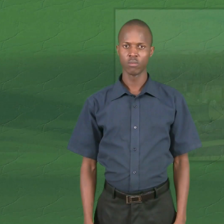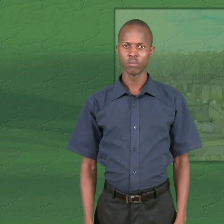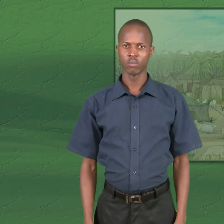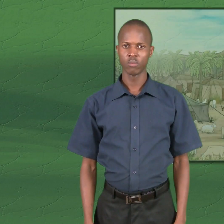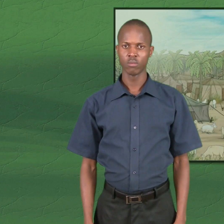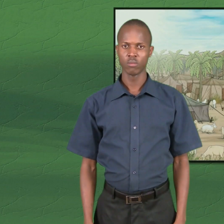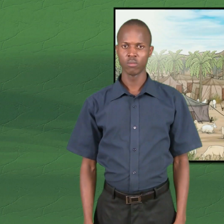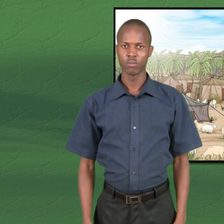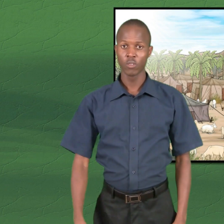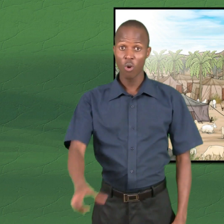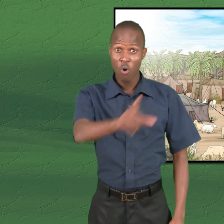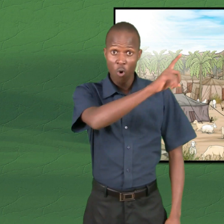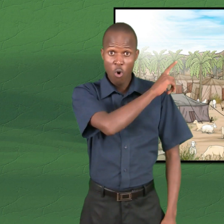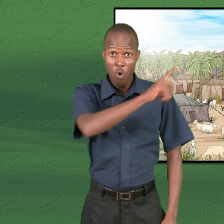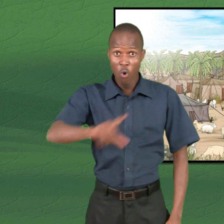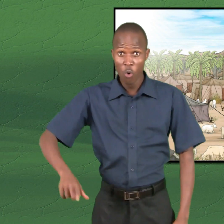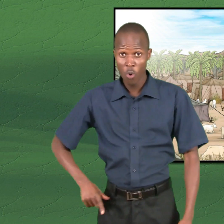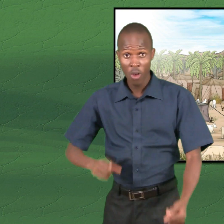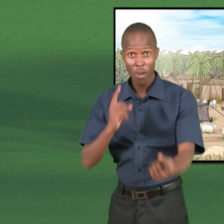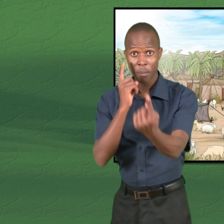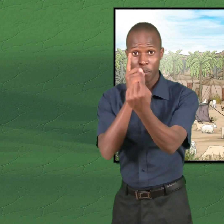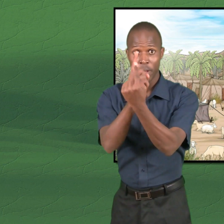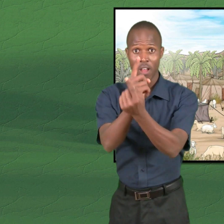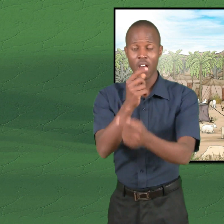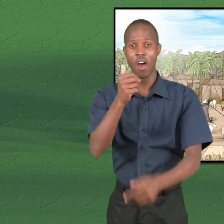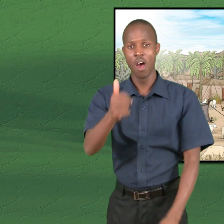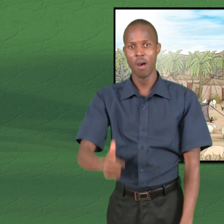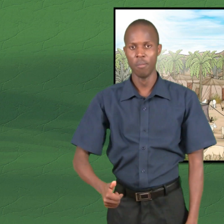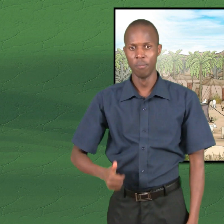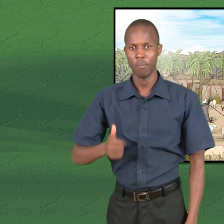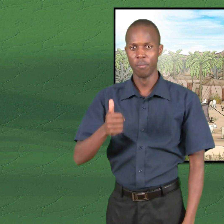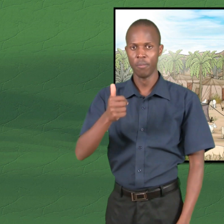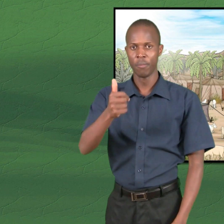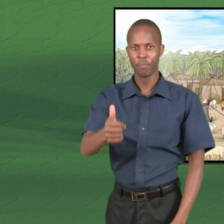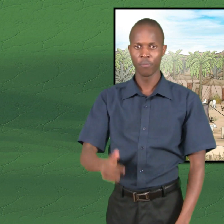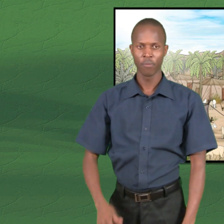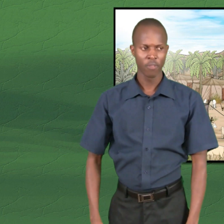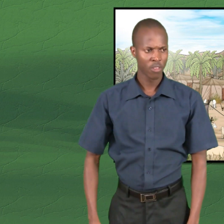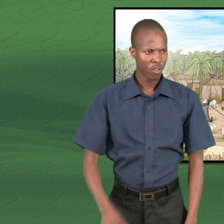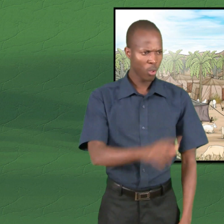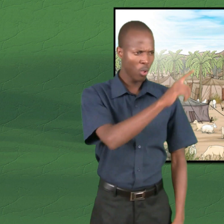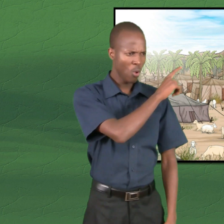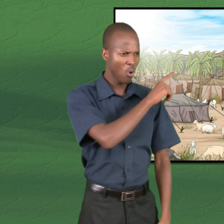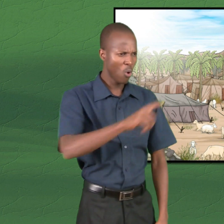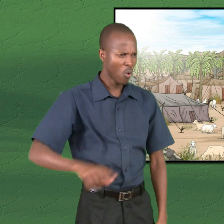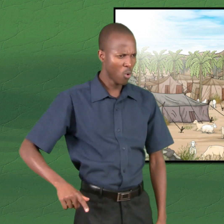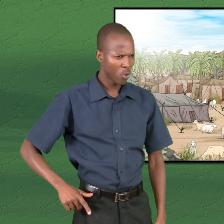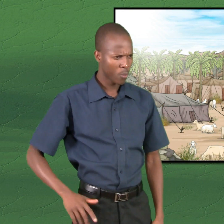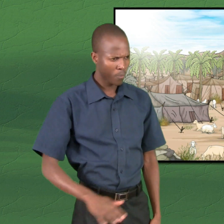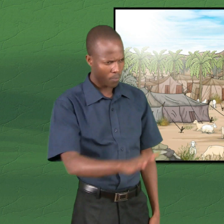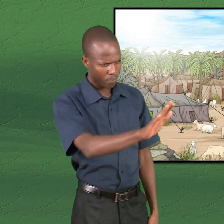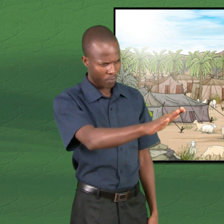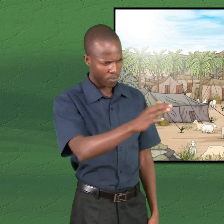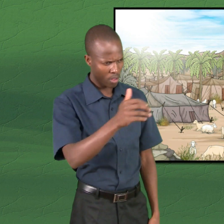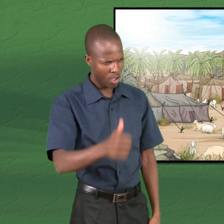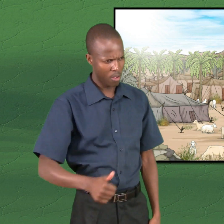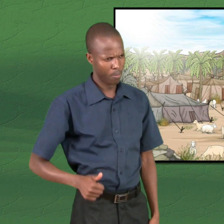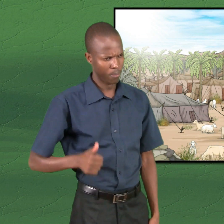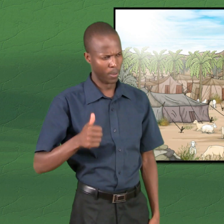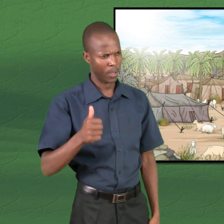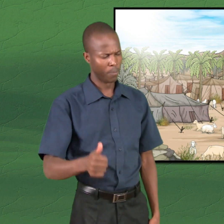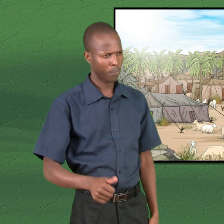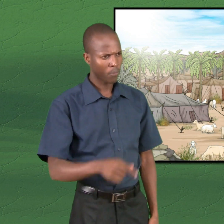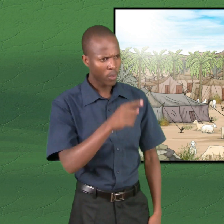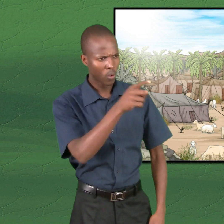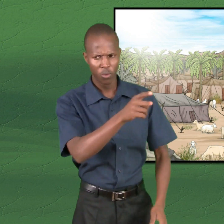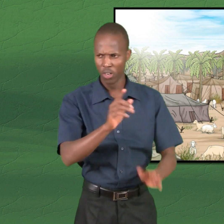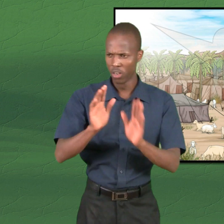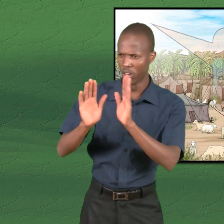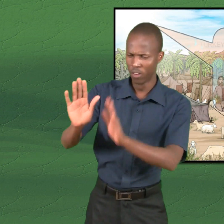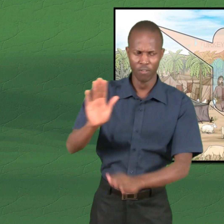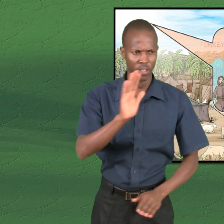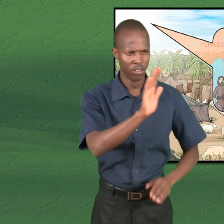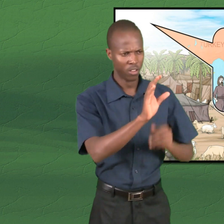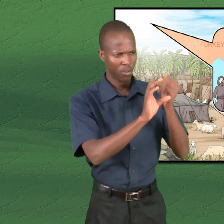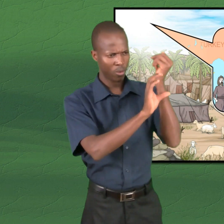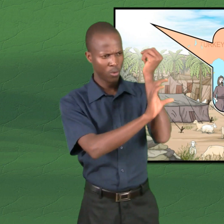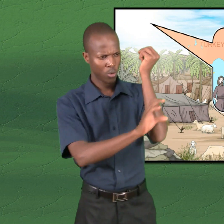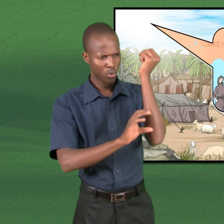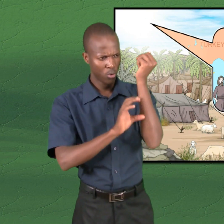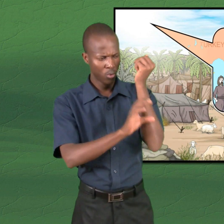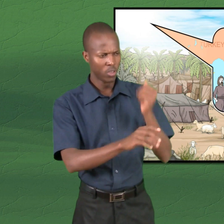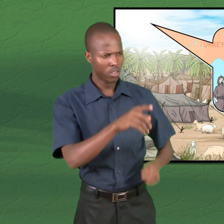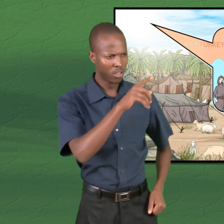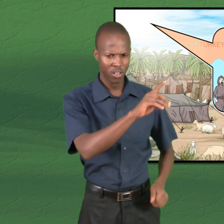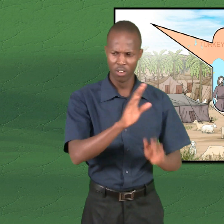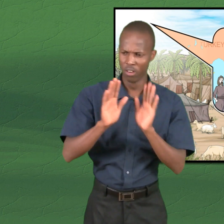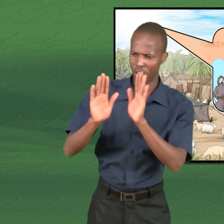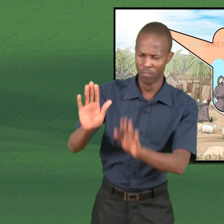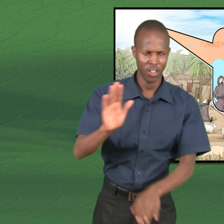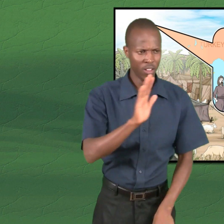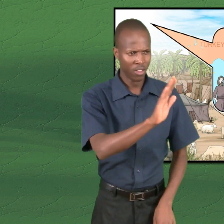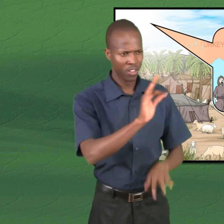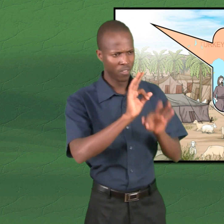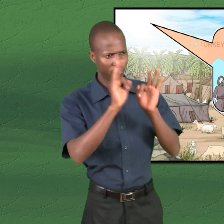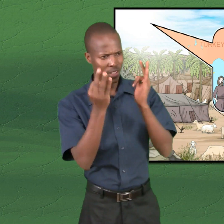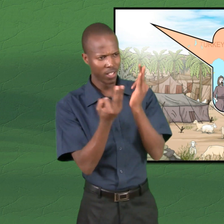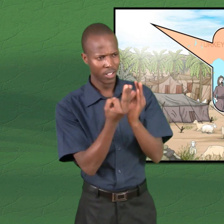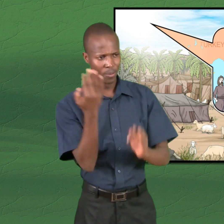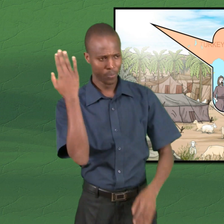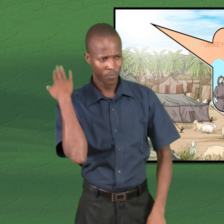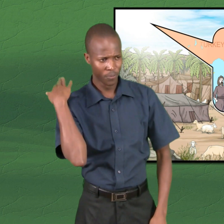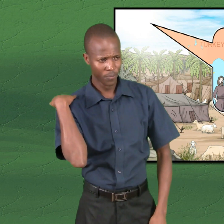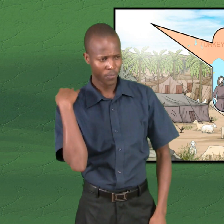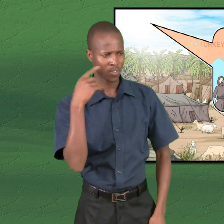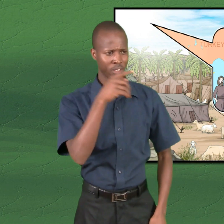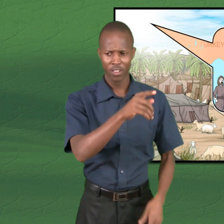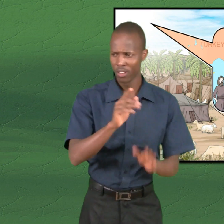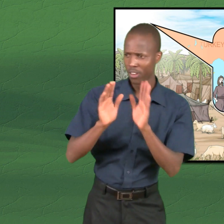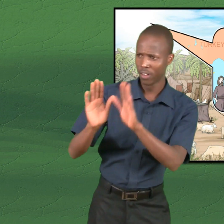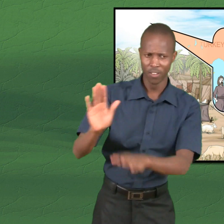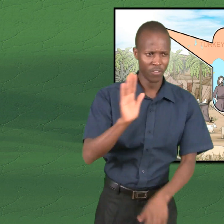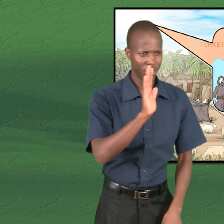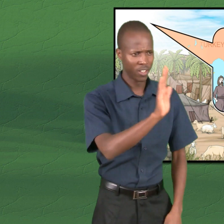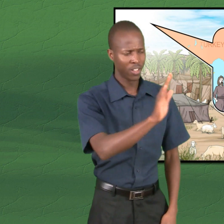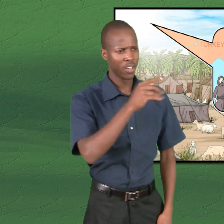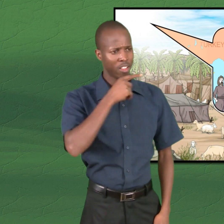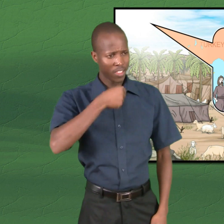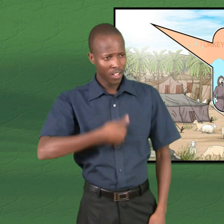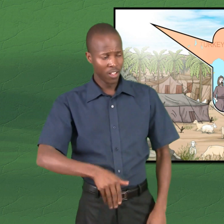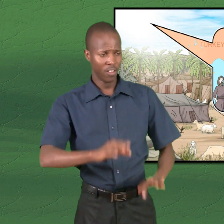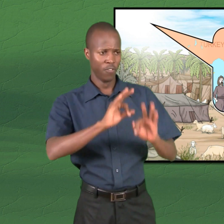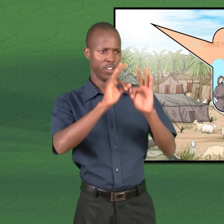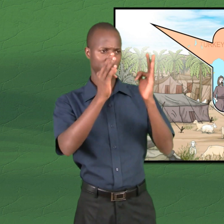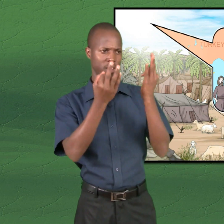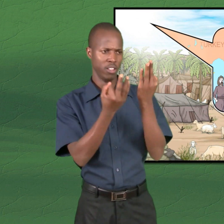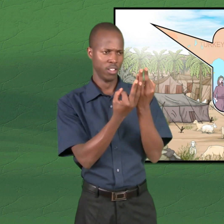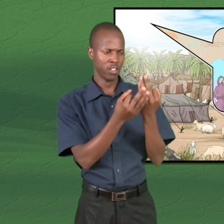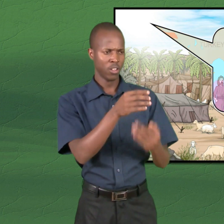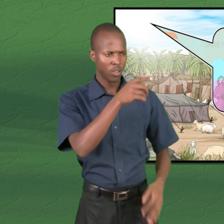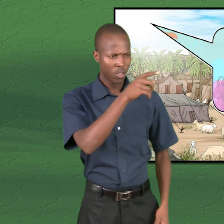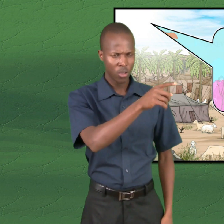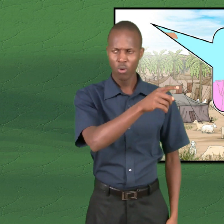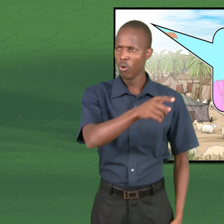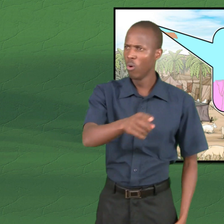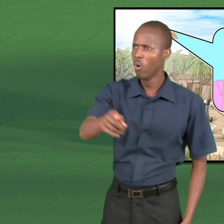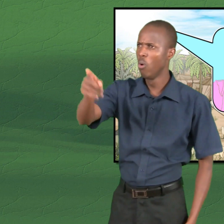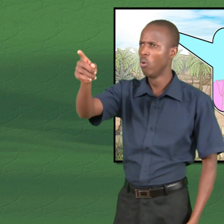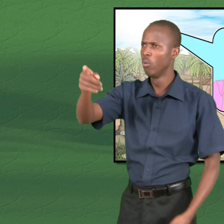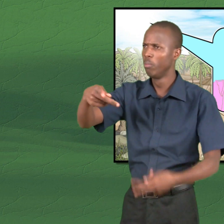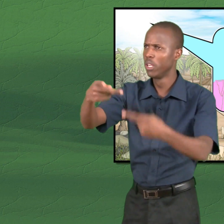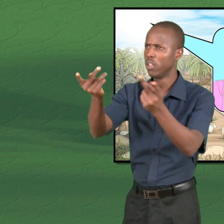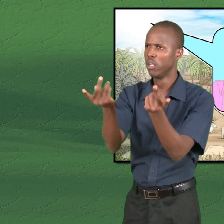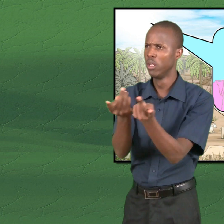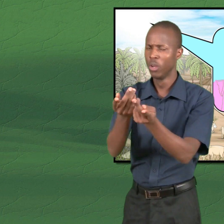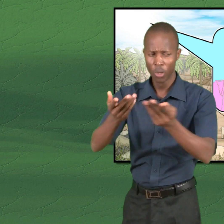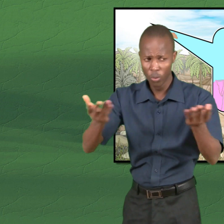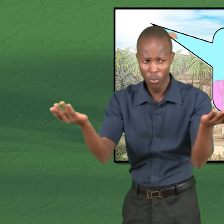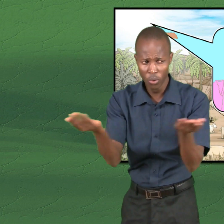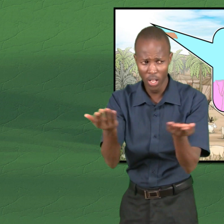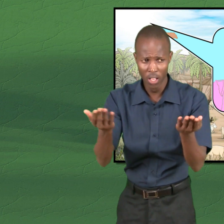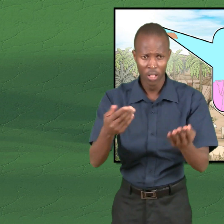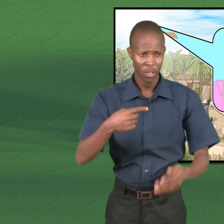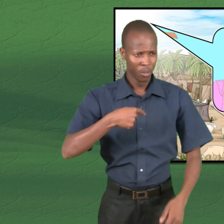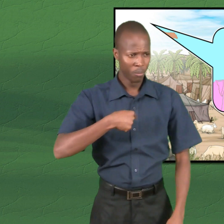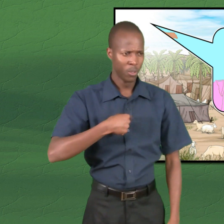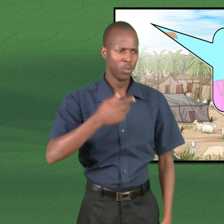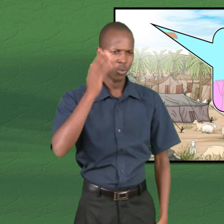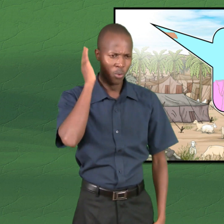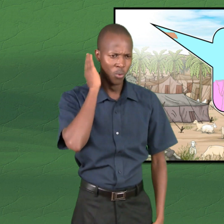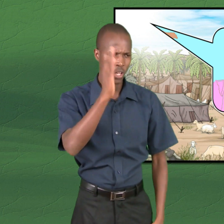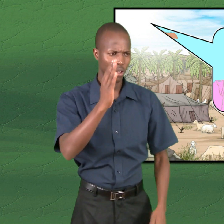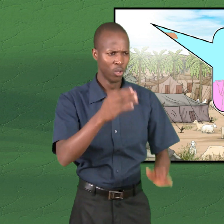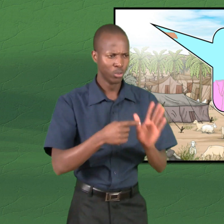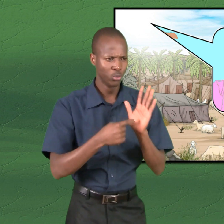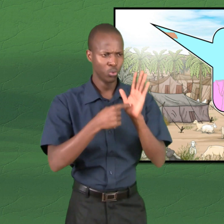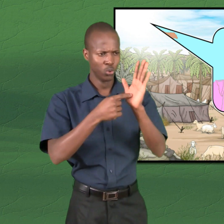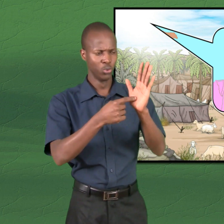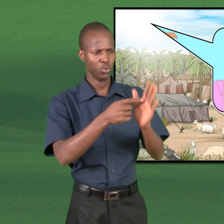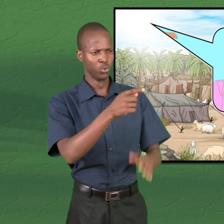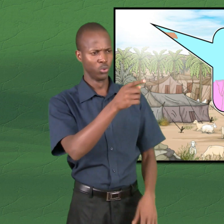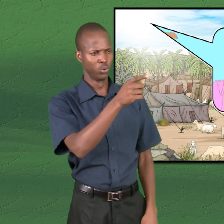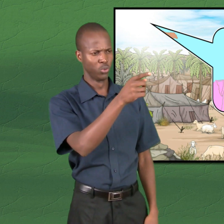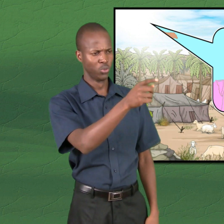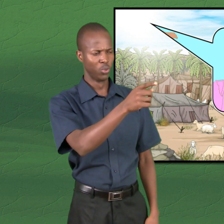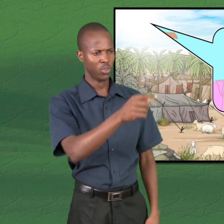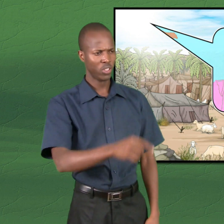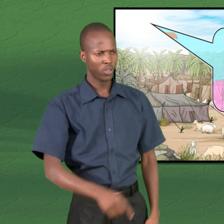Then the LORD said to Abram, “Leave your country, your kindred, and your father’s household, and go to the land I will show you.